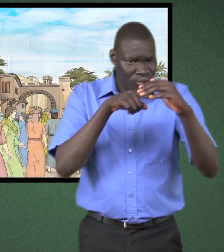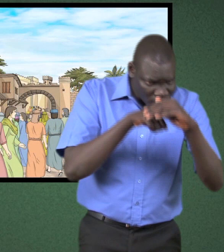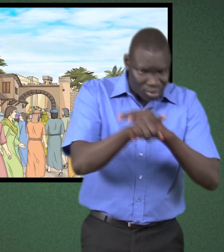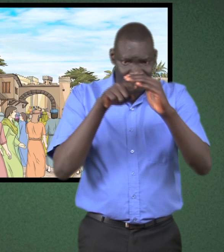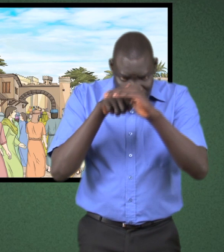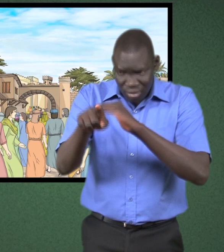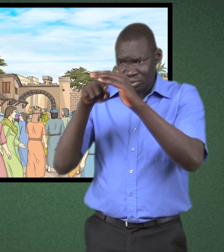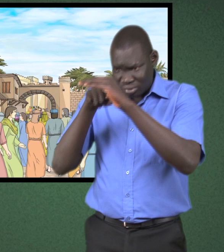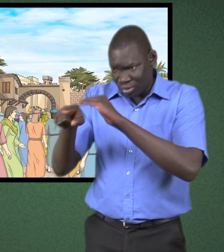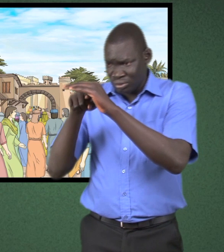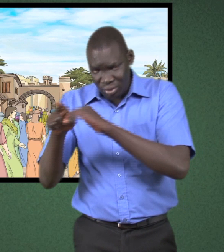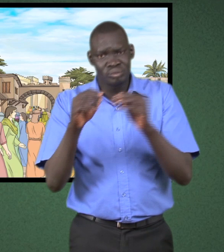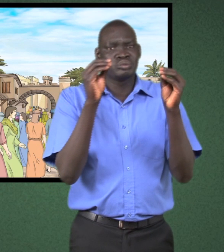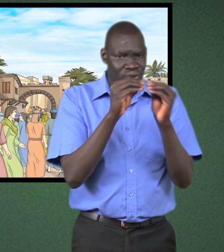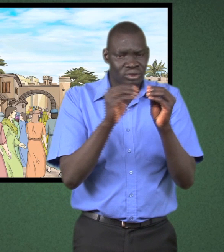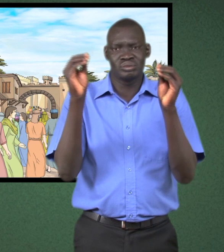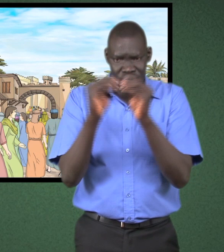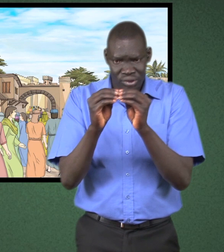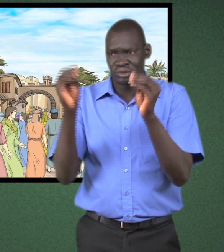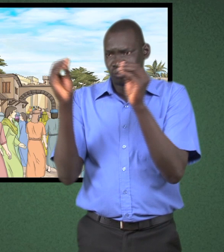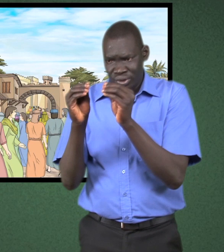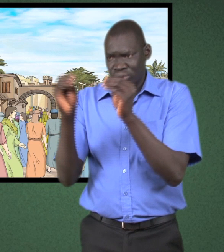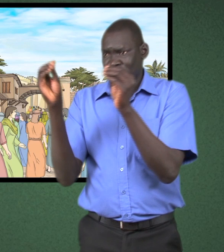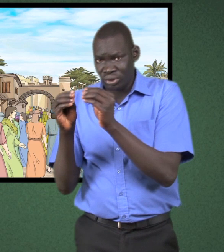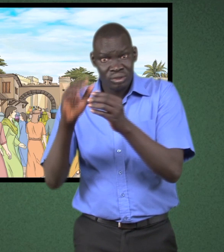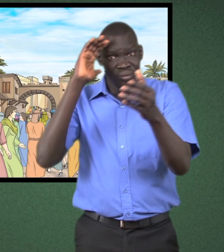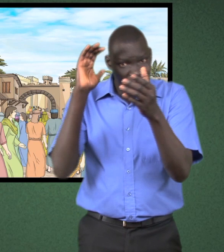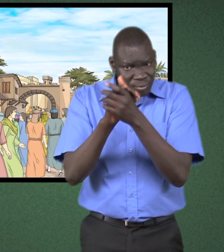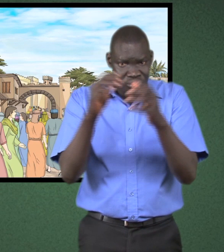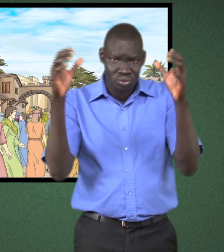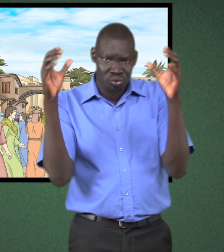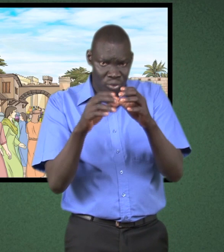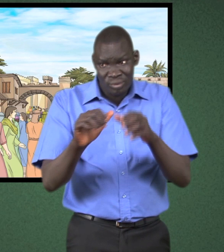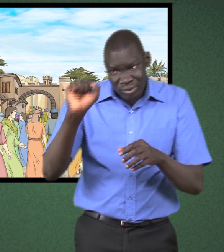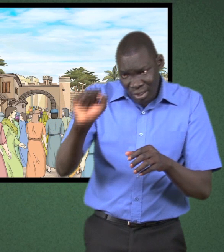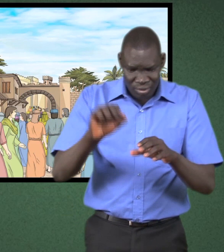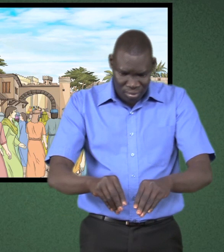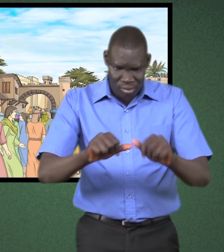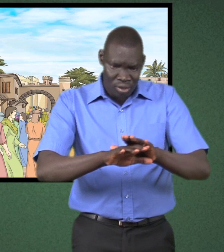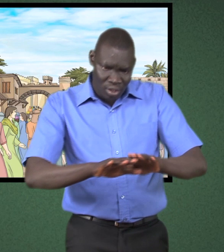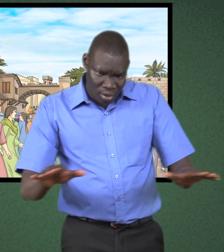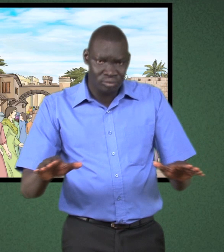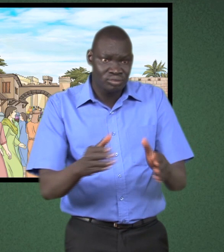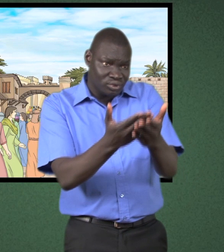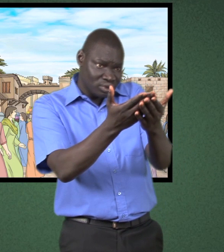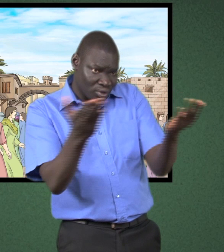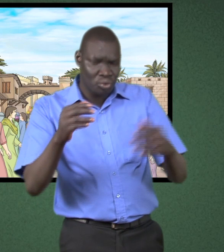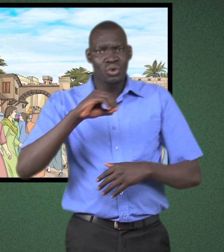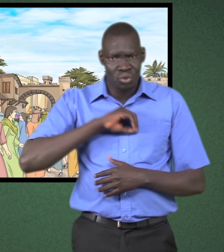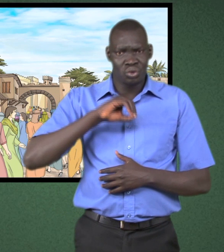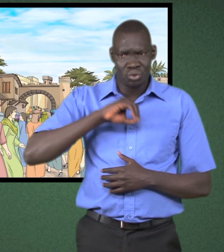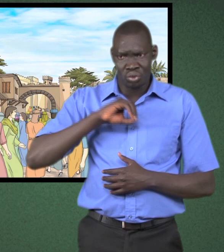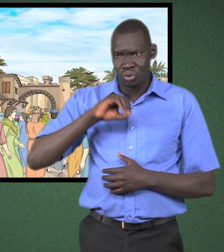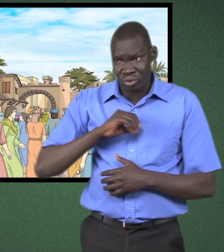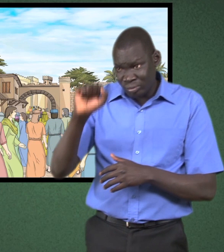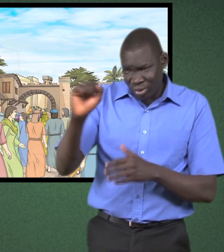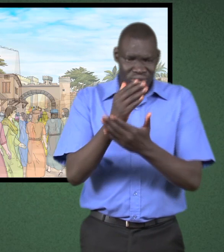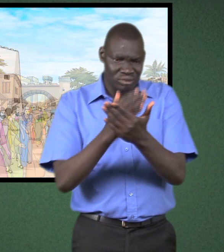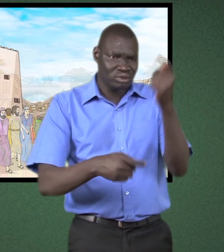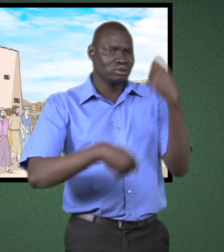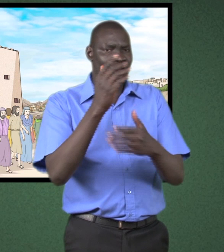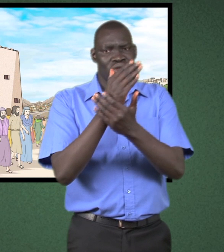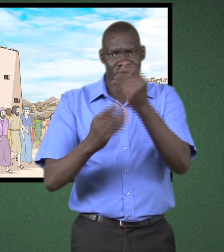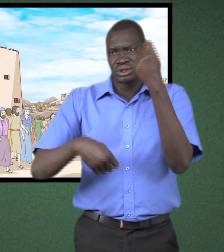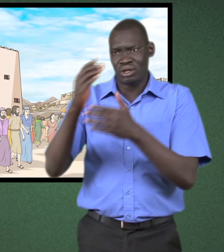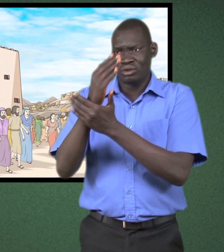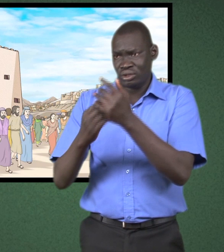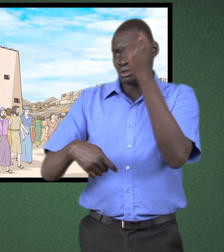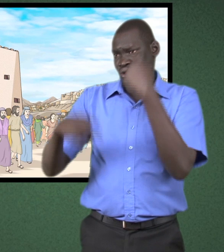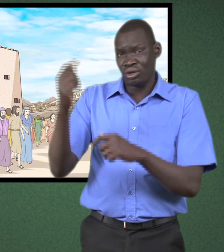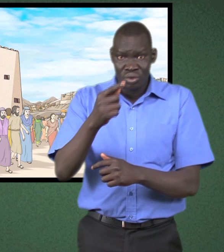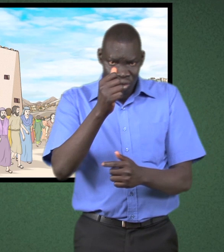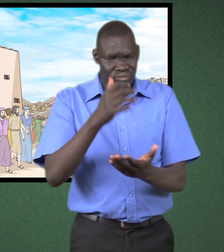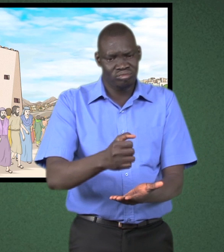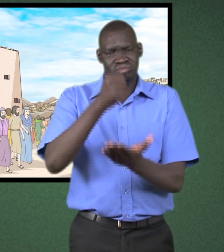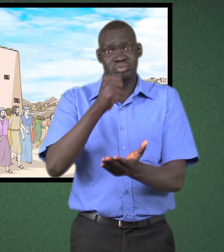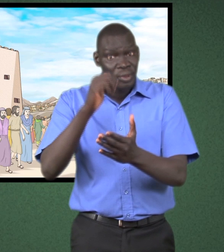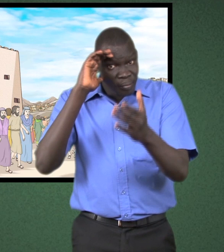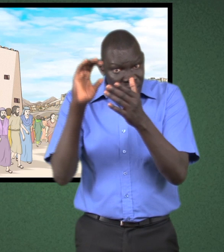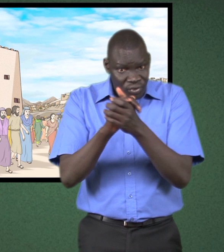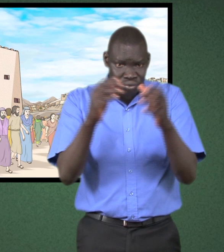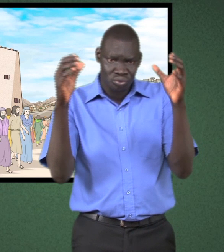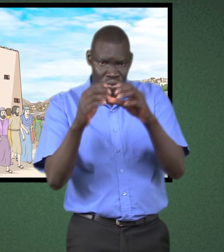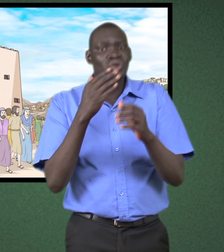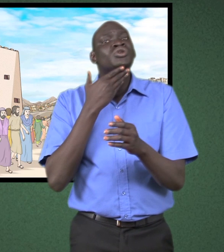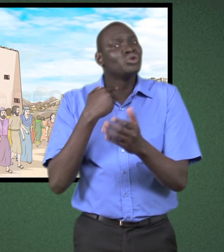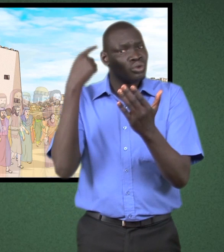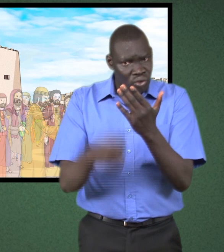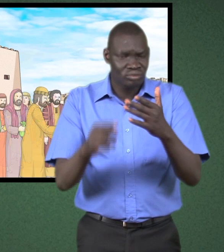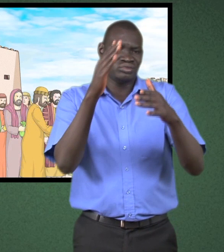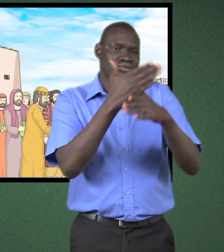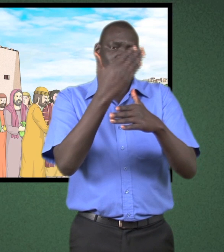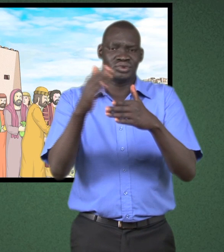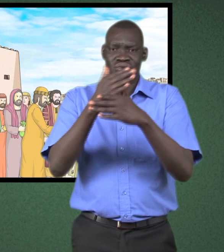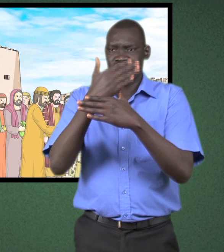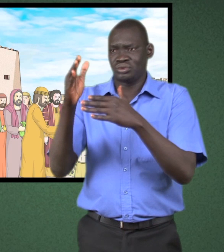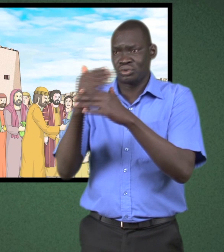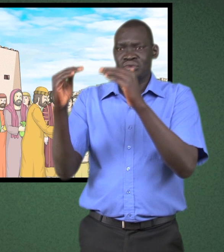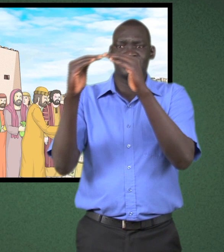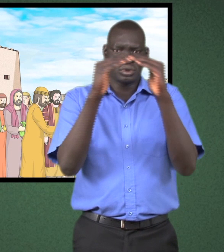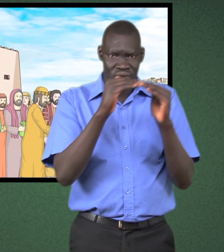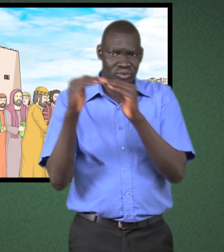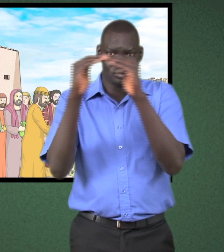Selling their possessions and goods, they shared with anyone who was in need.